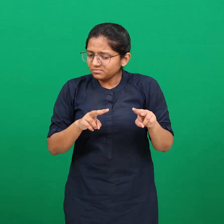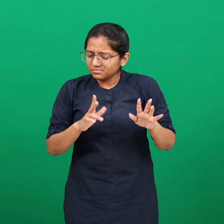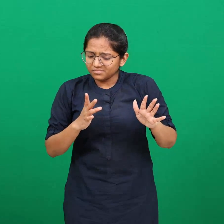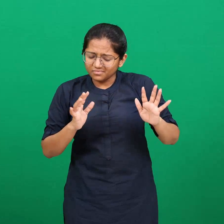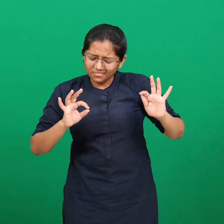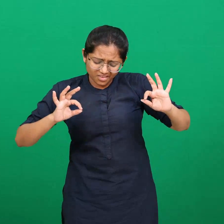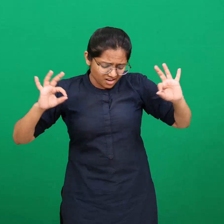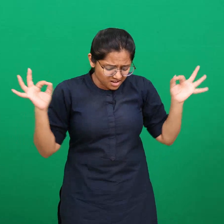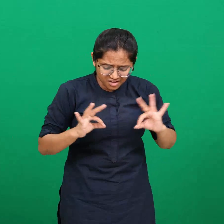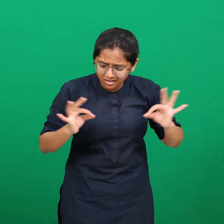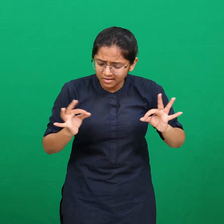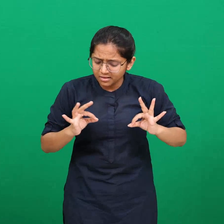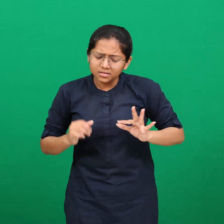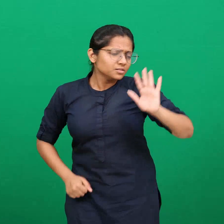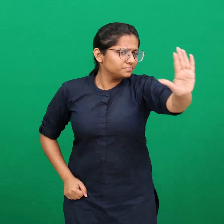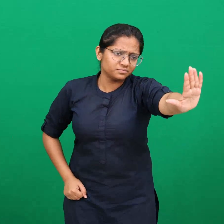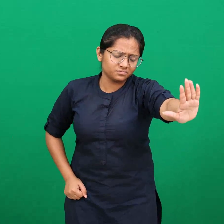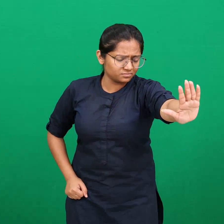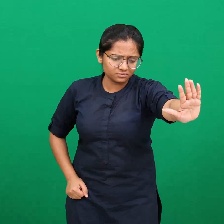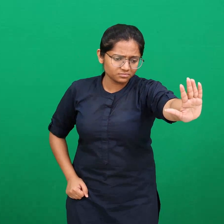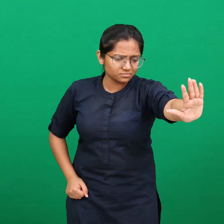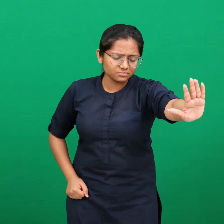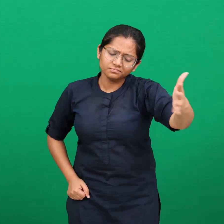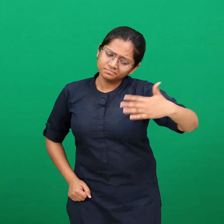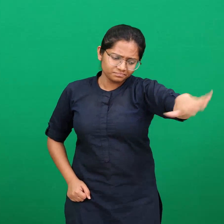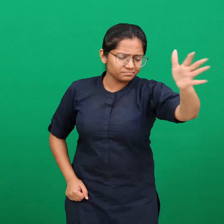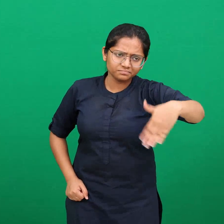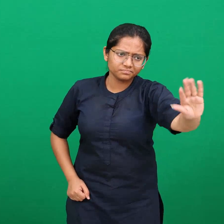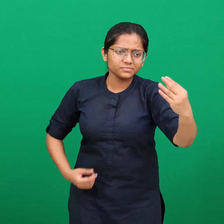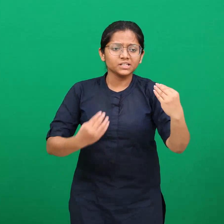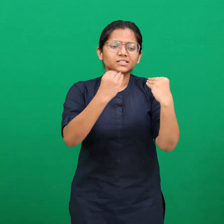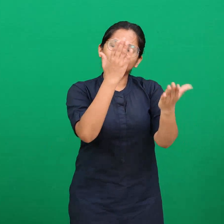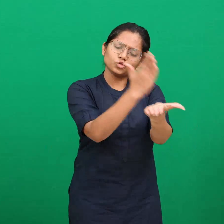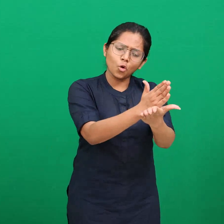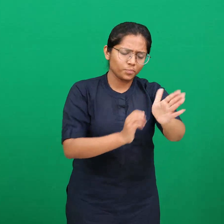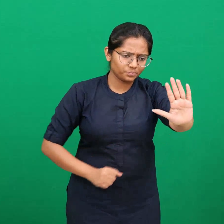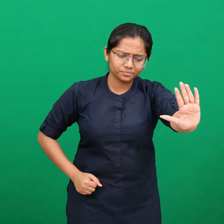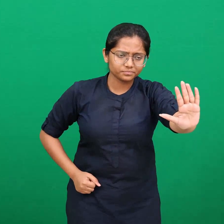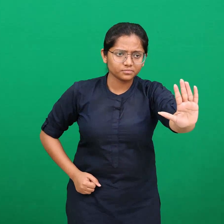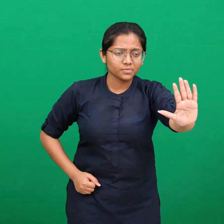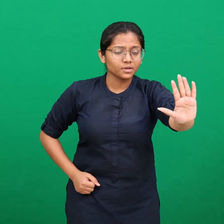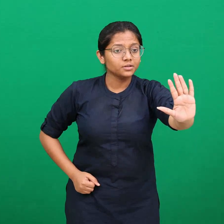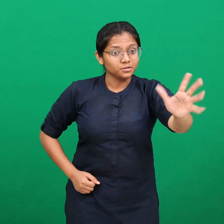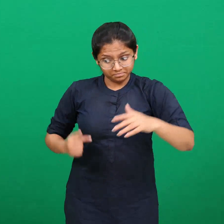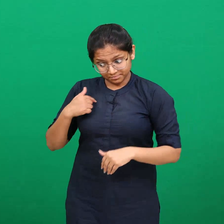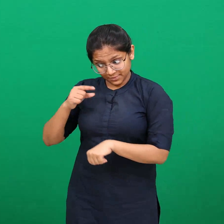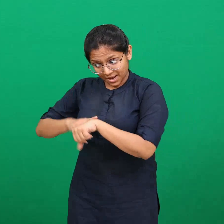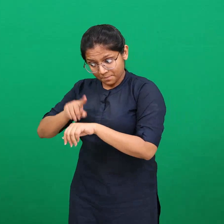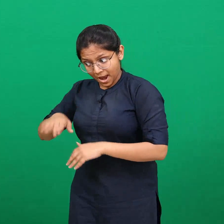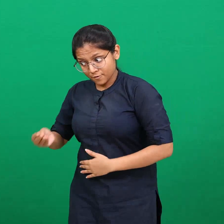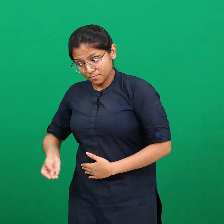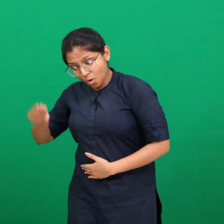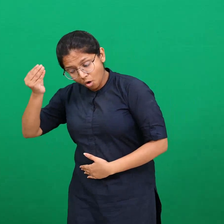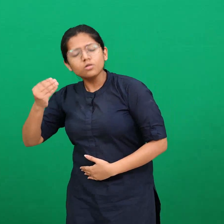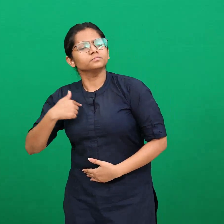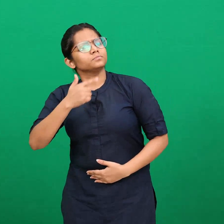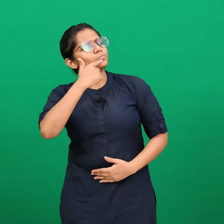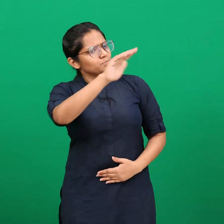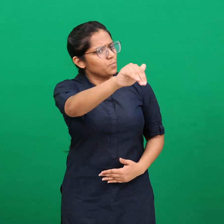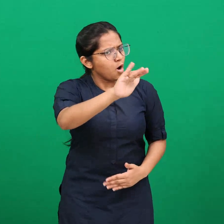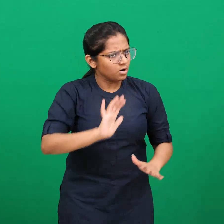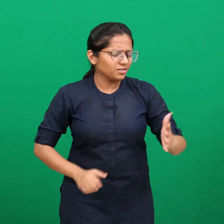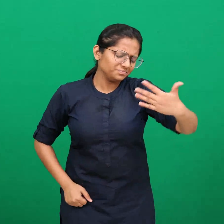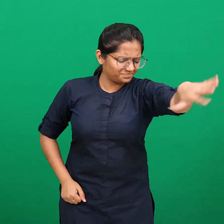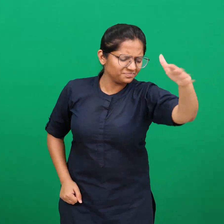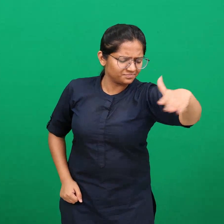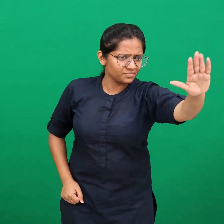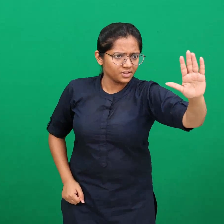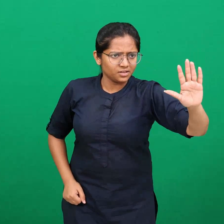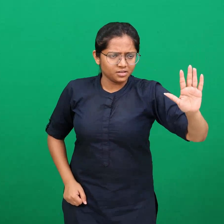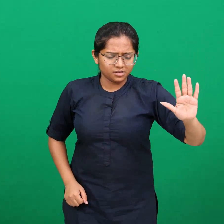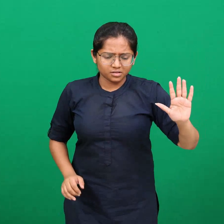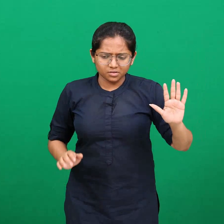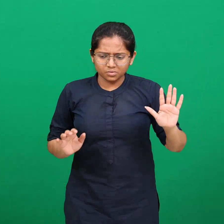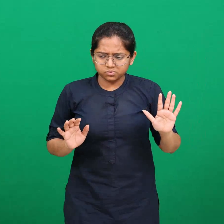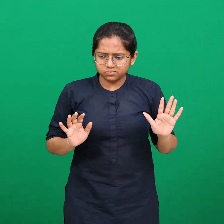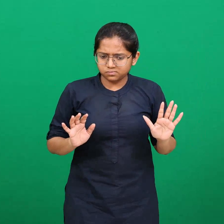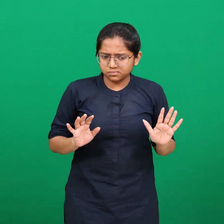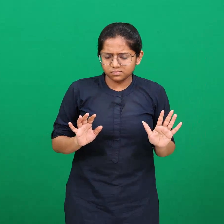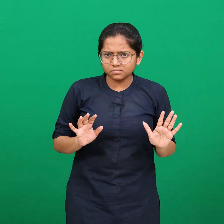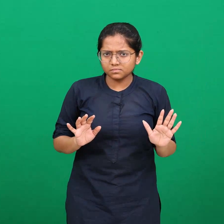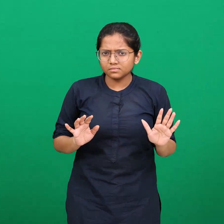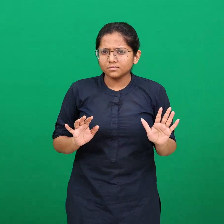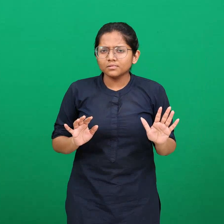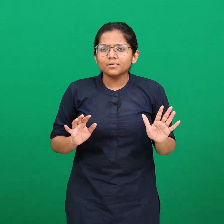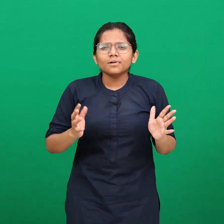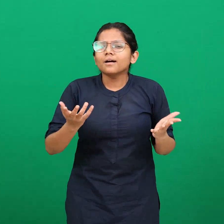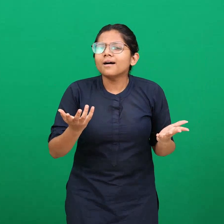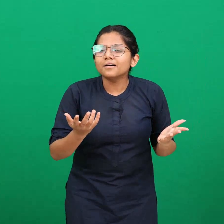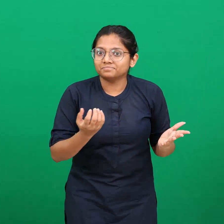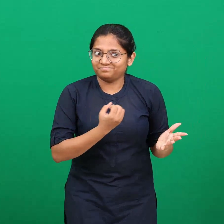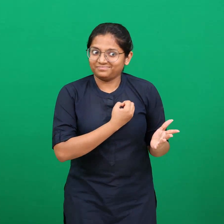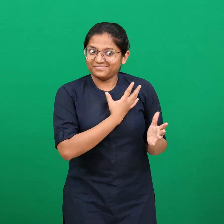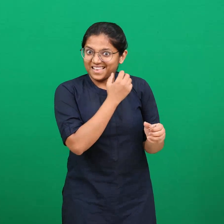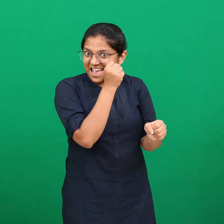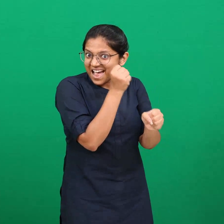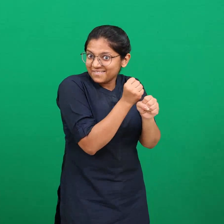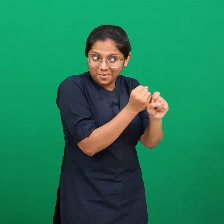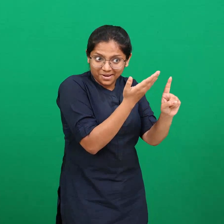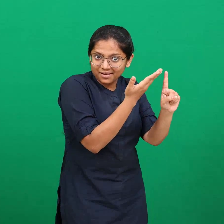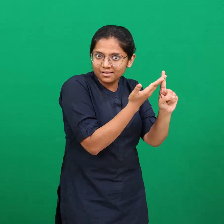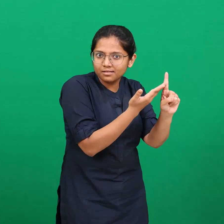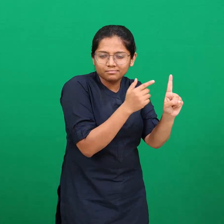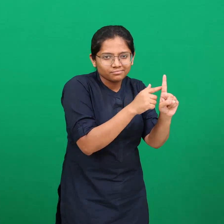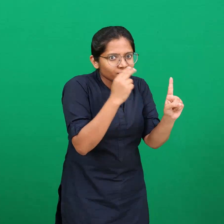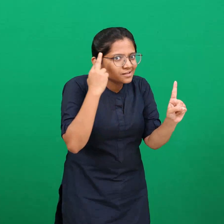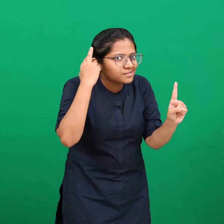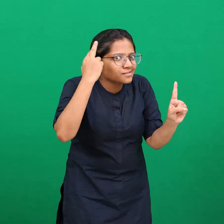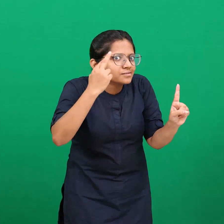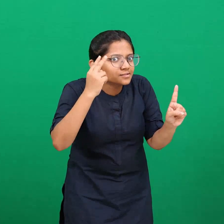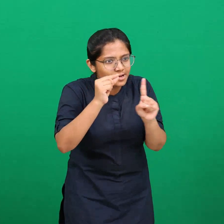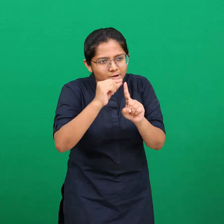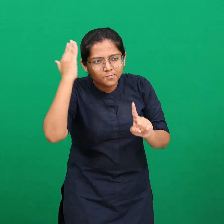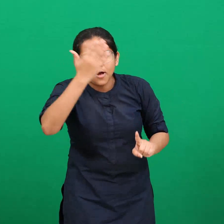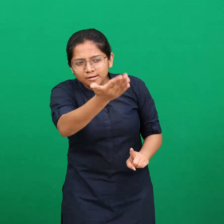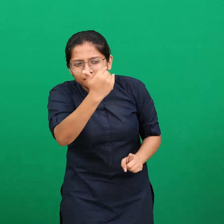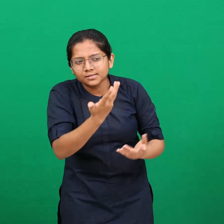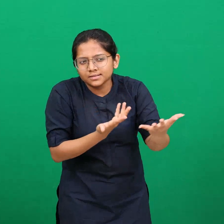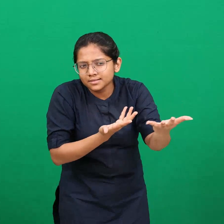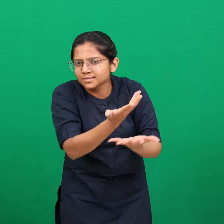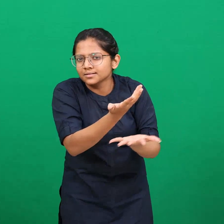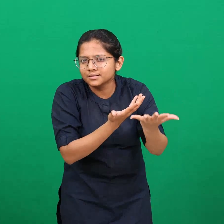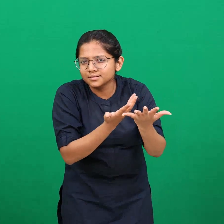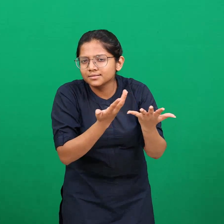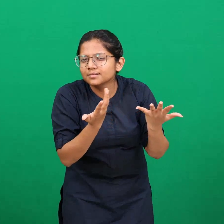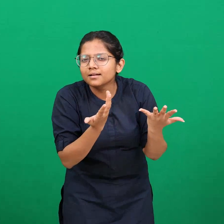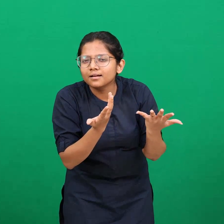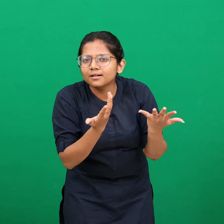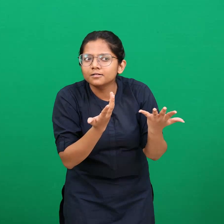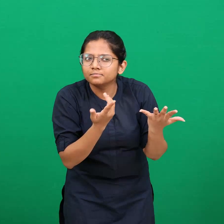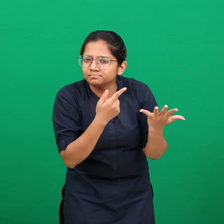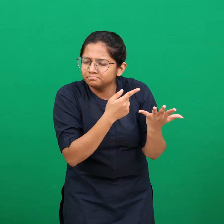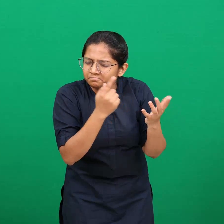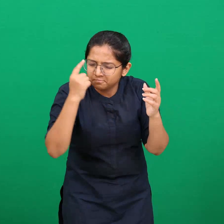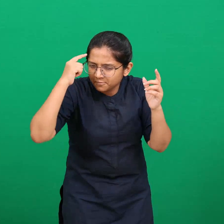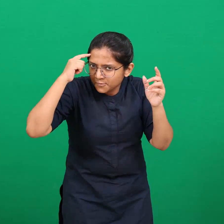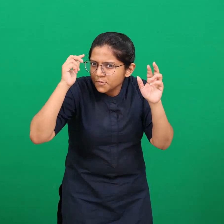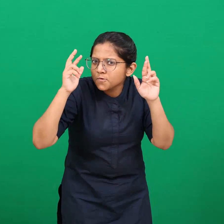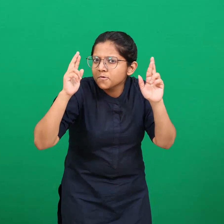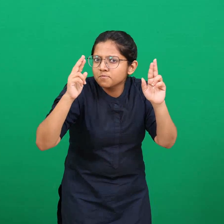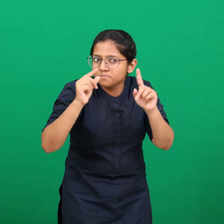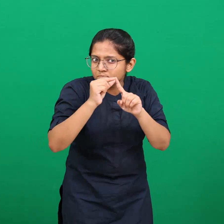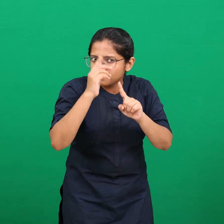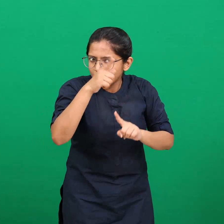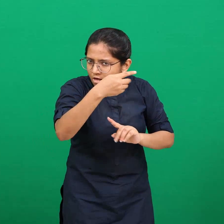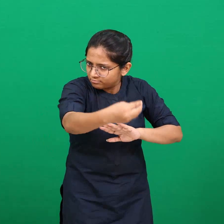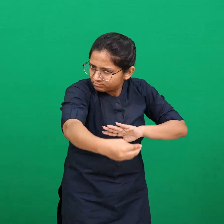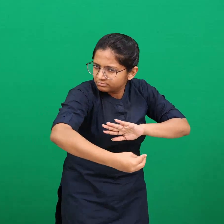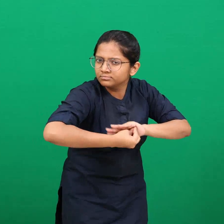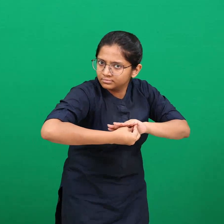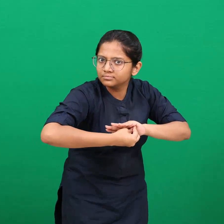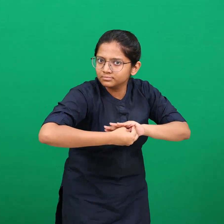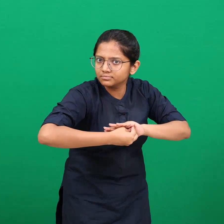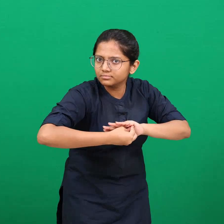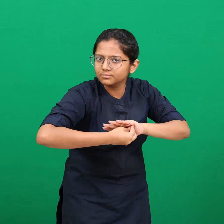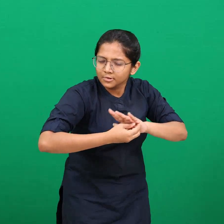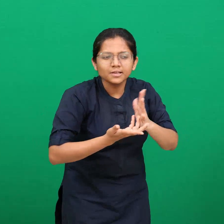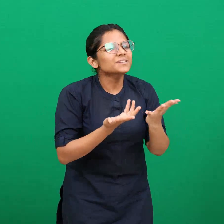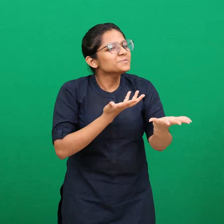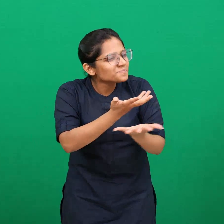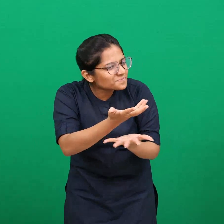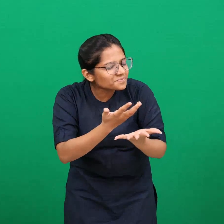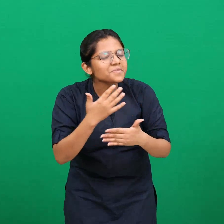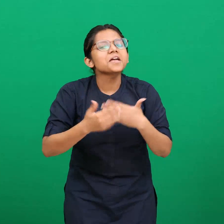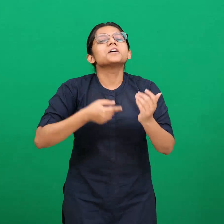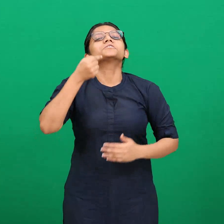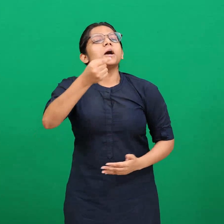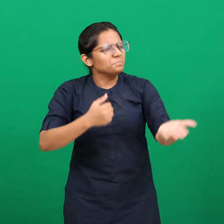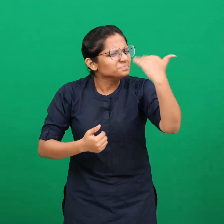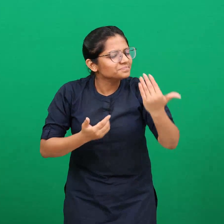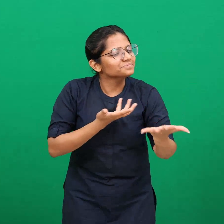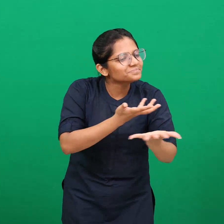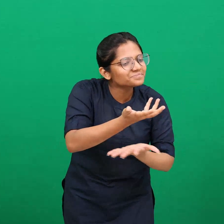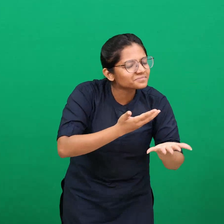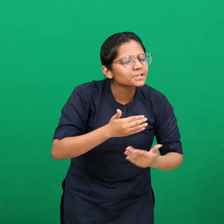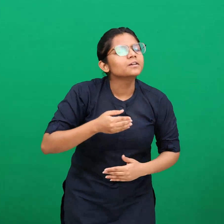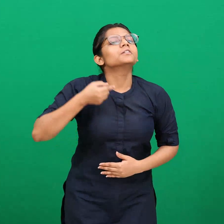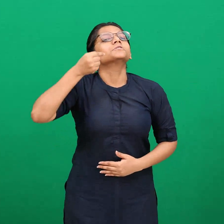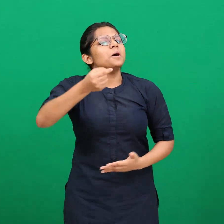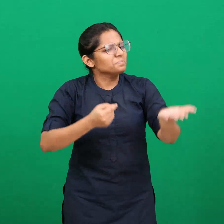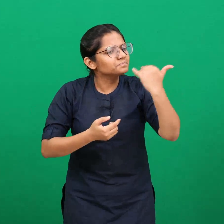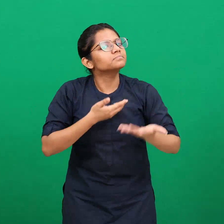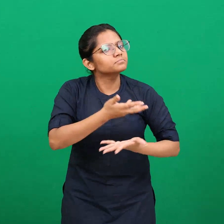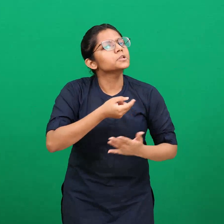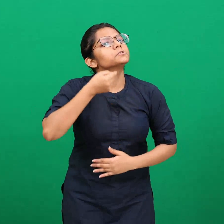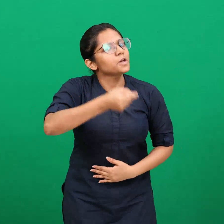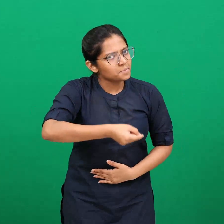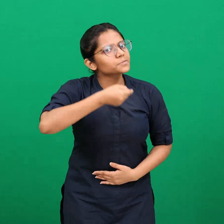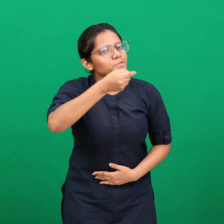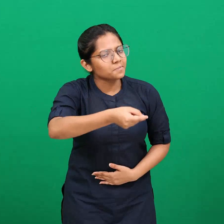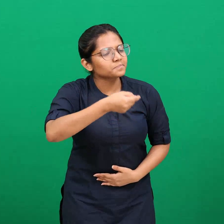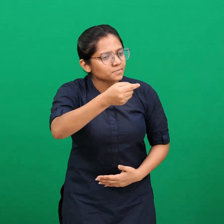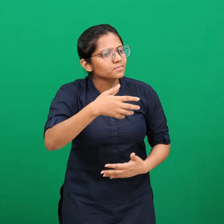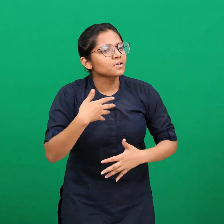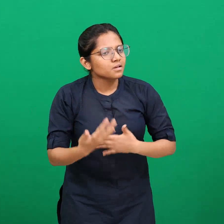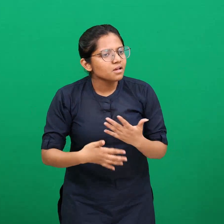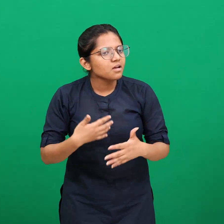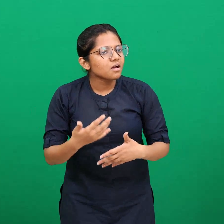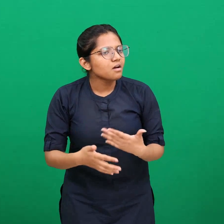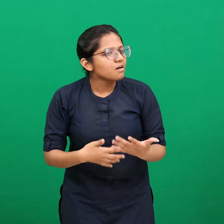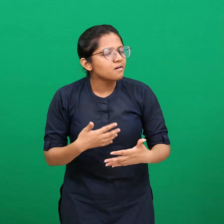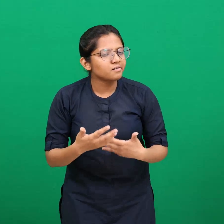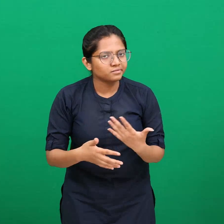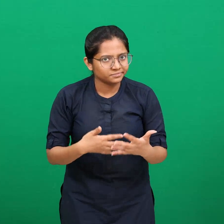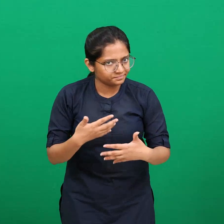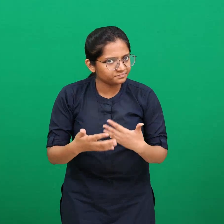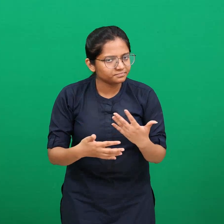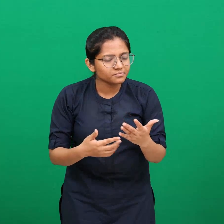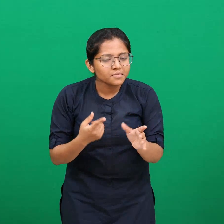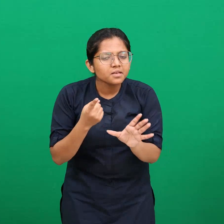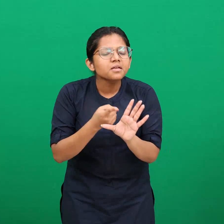When I find the time, I will call for you." At the same time, he was hoping that Paul would offer him a bribe.